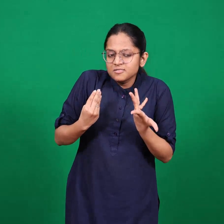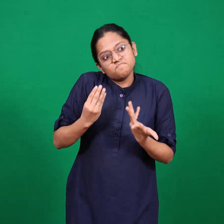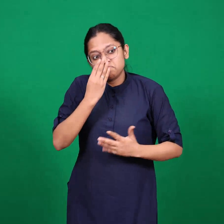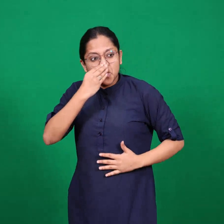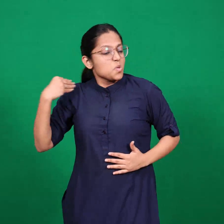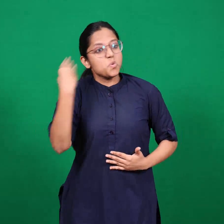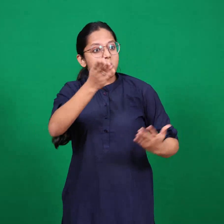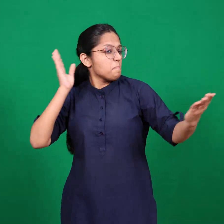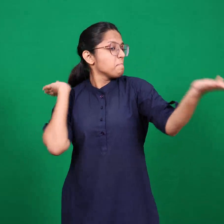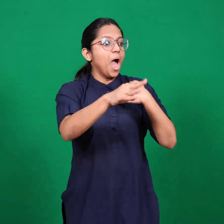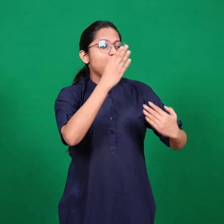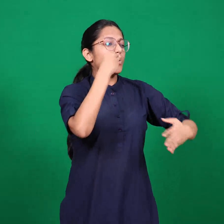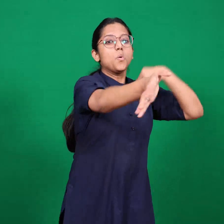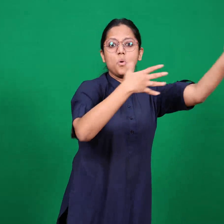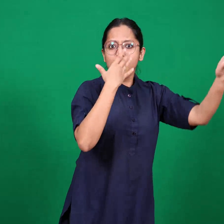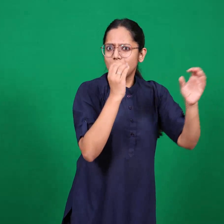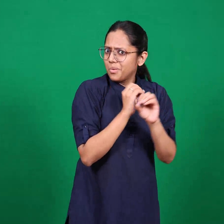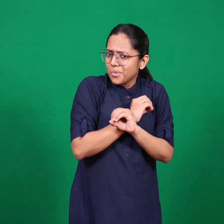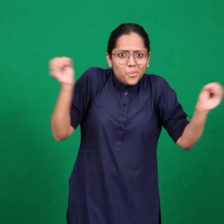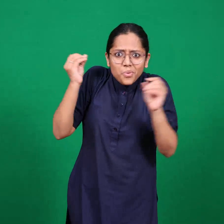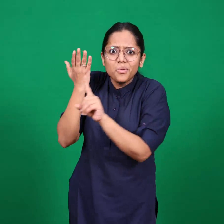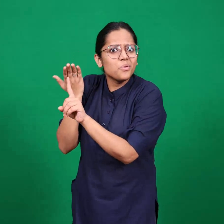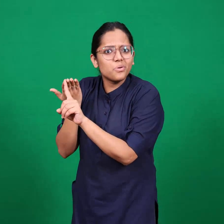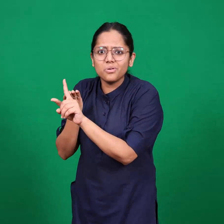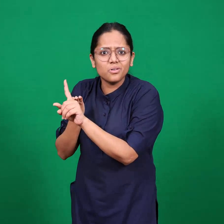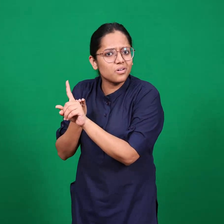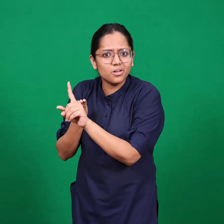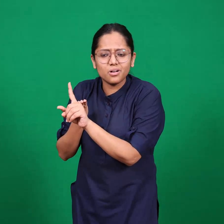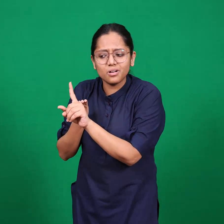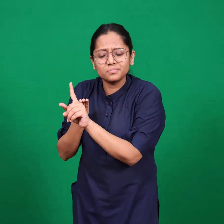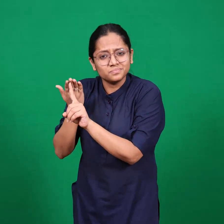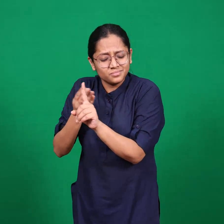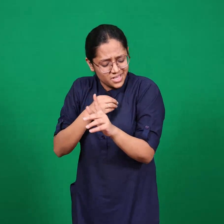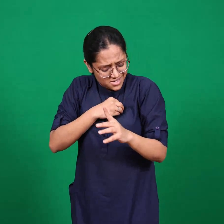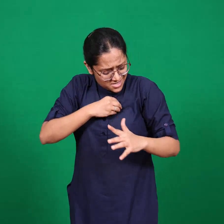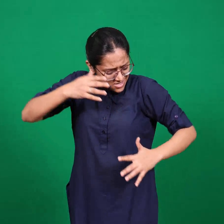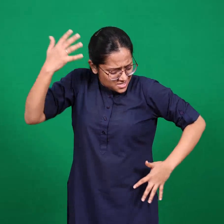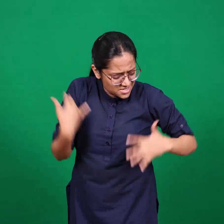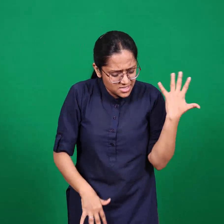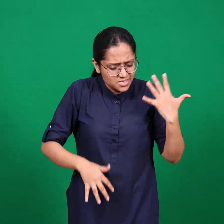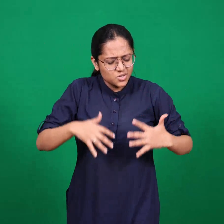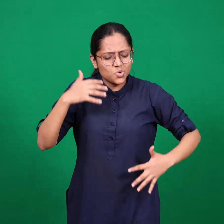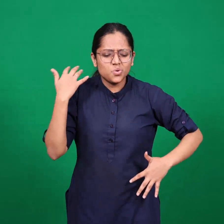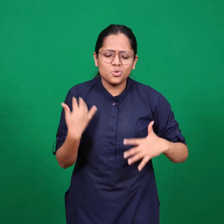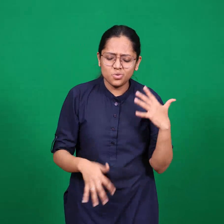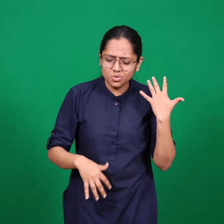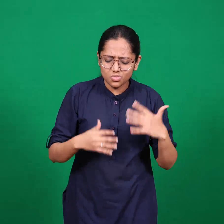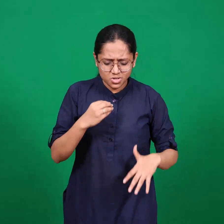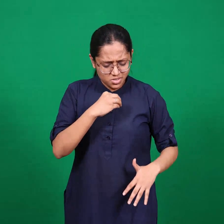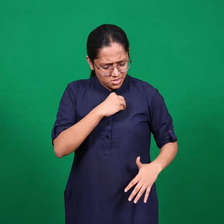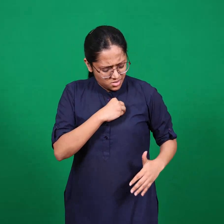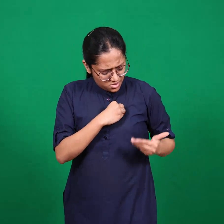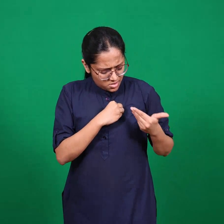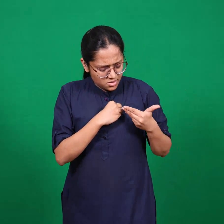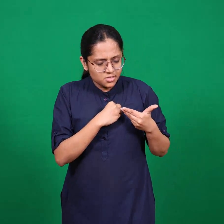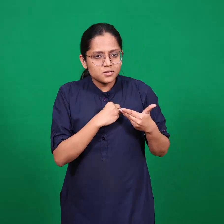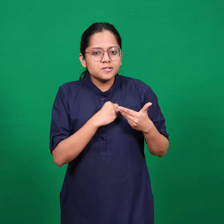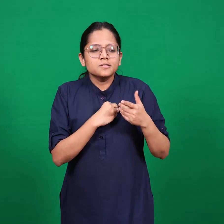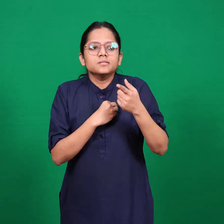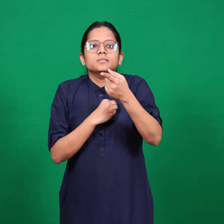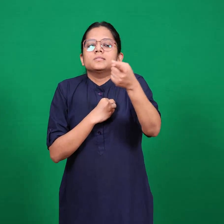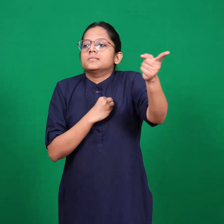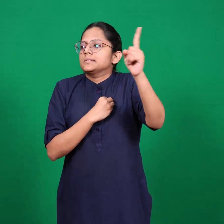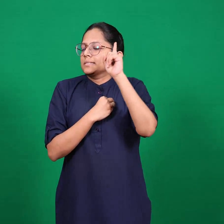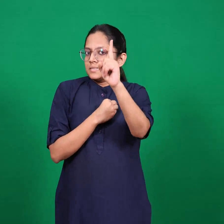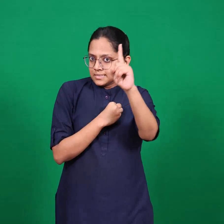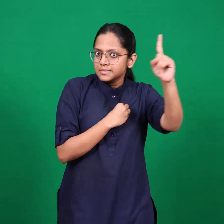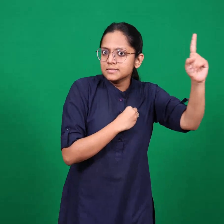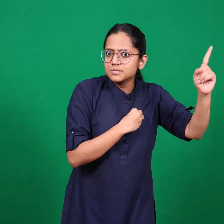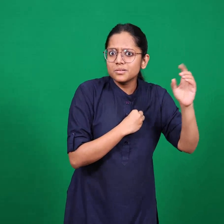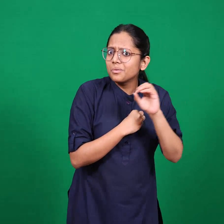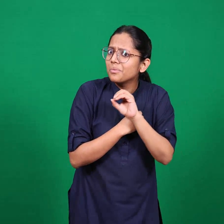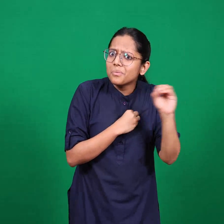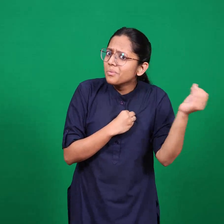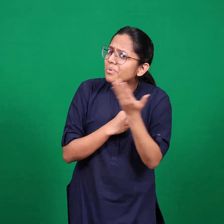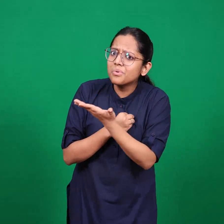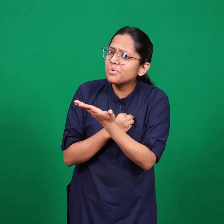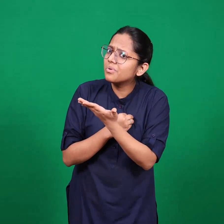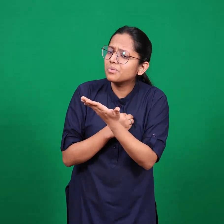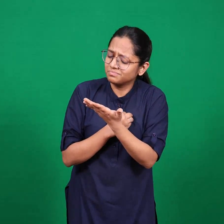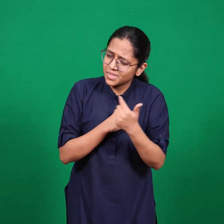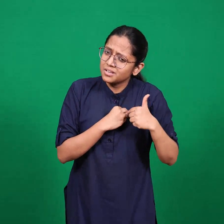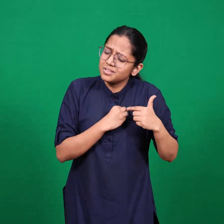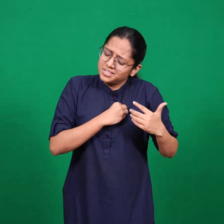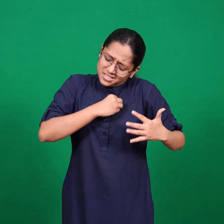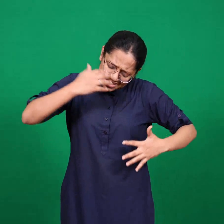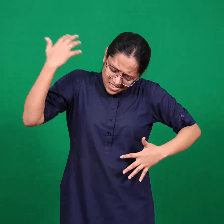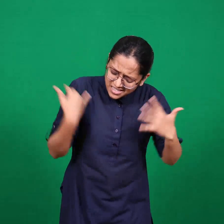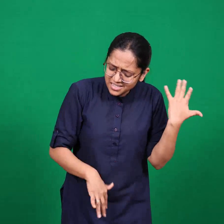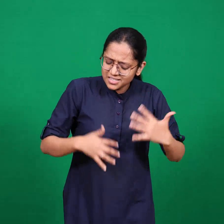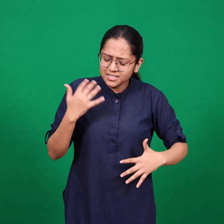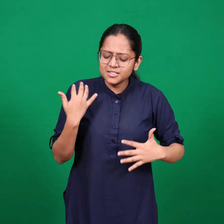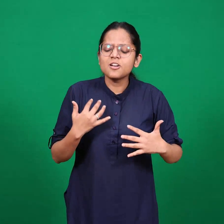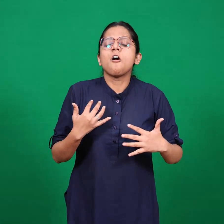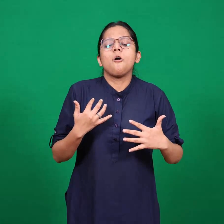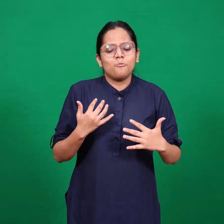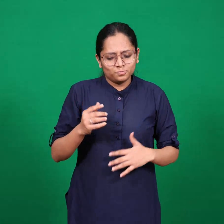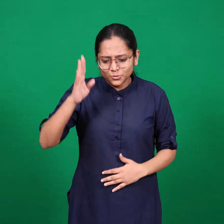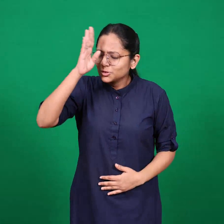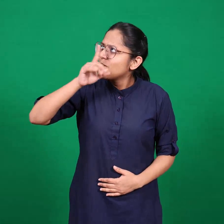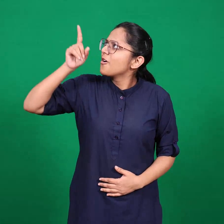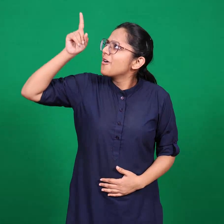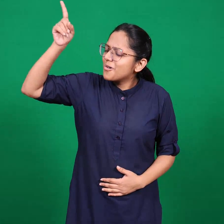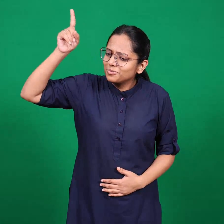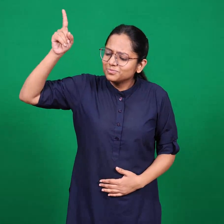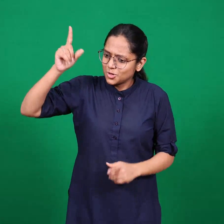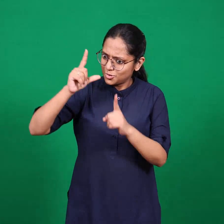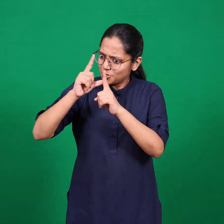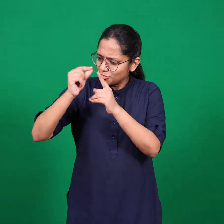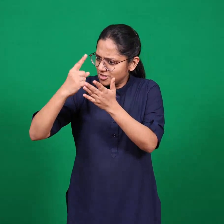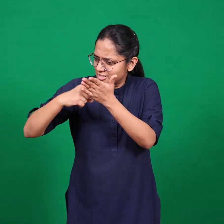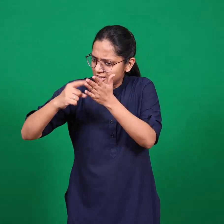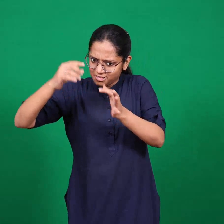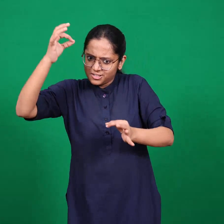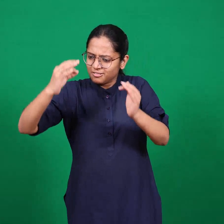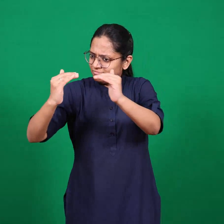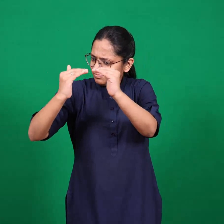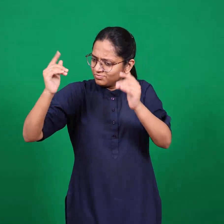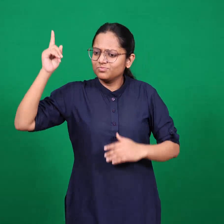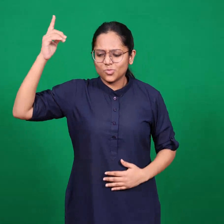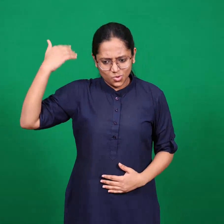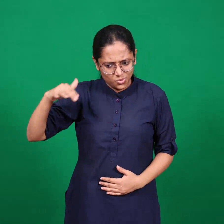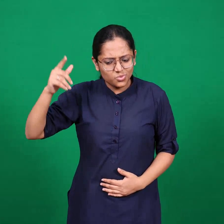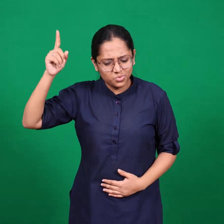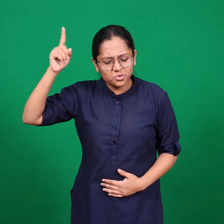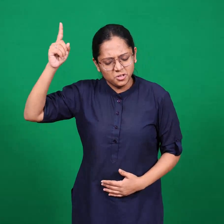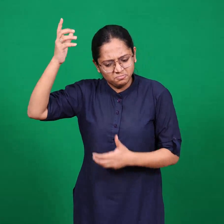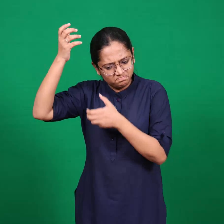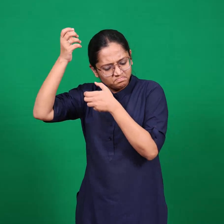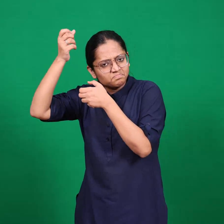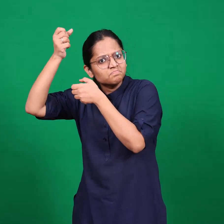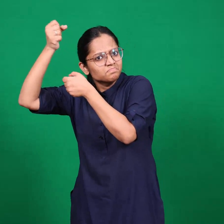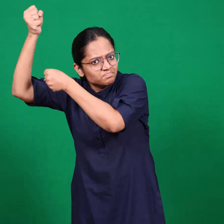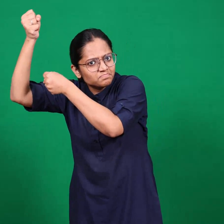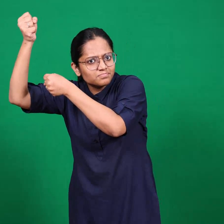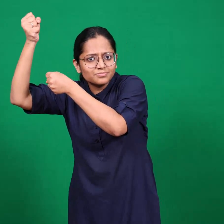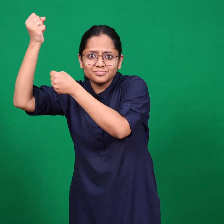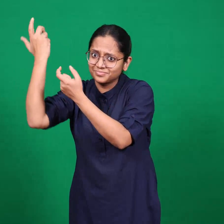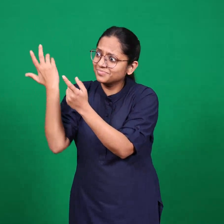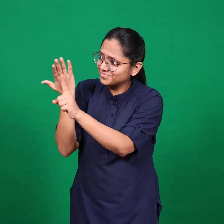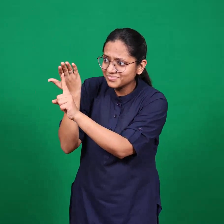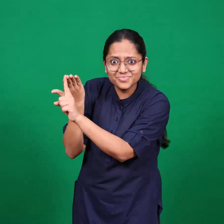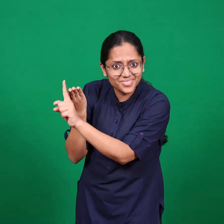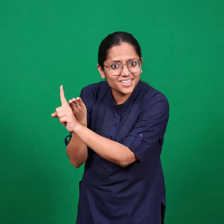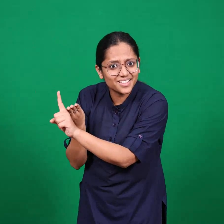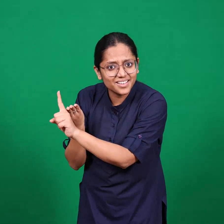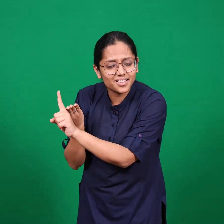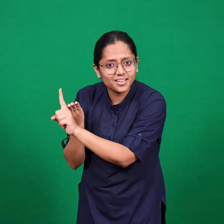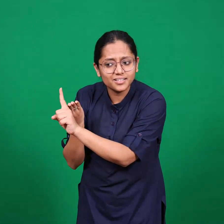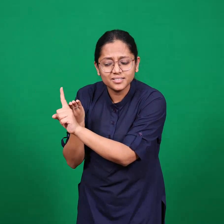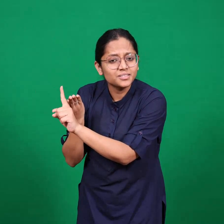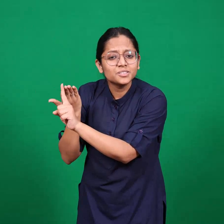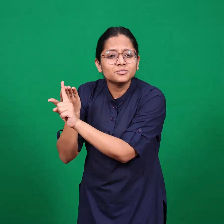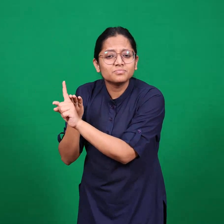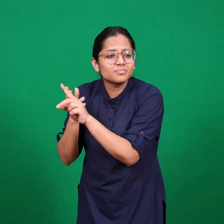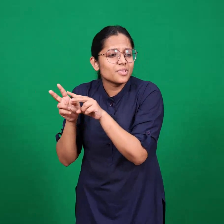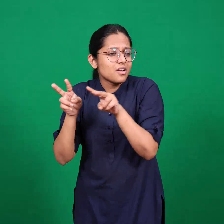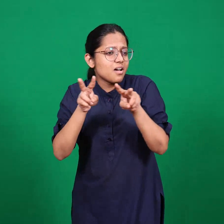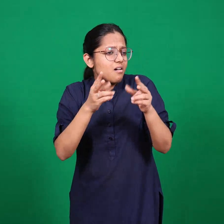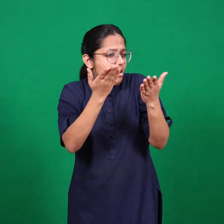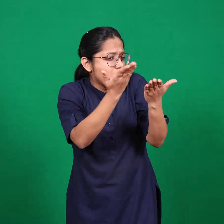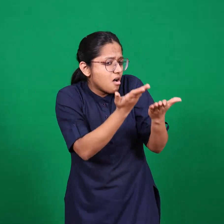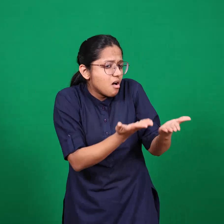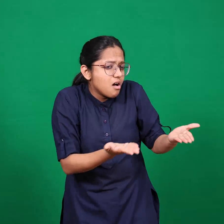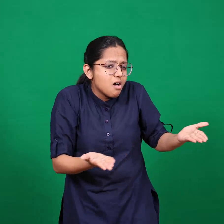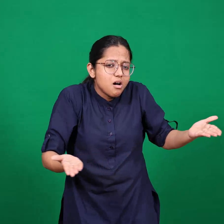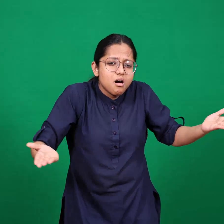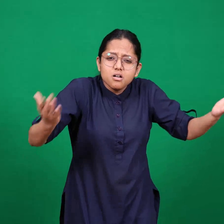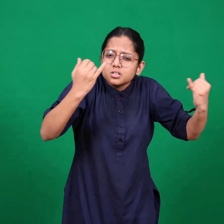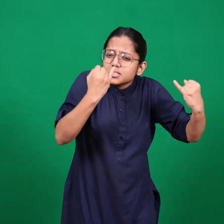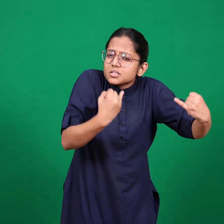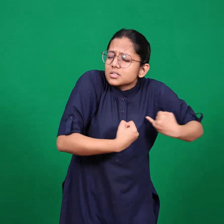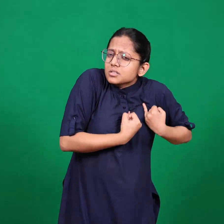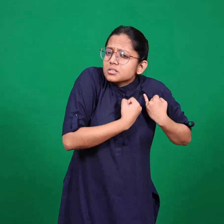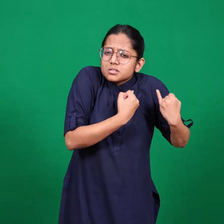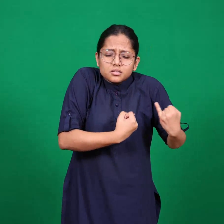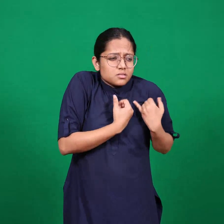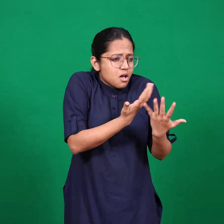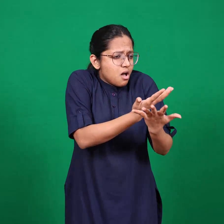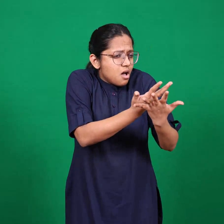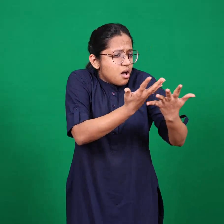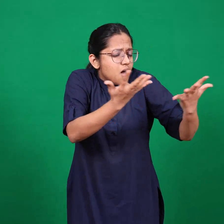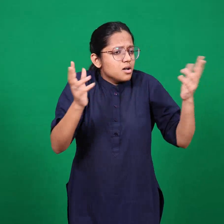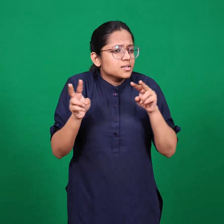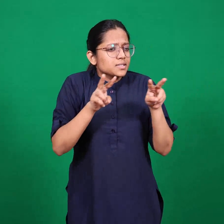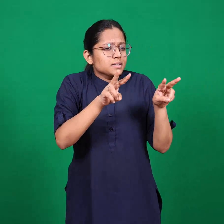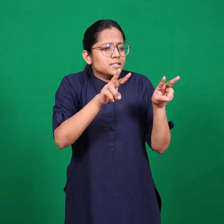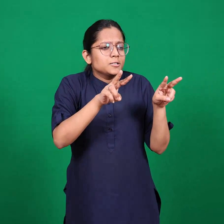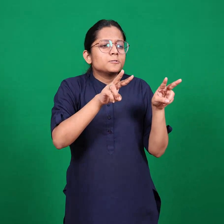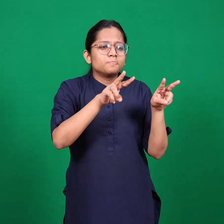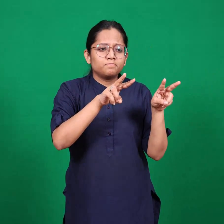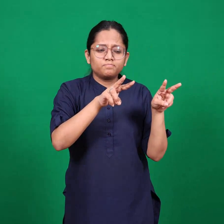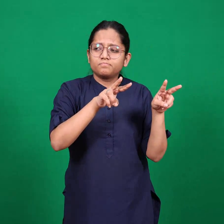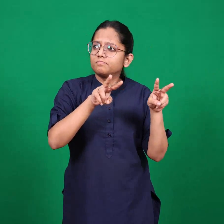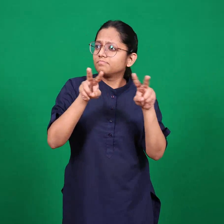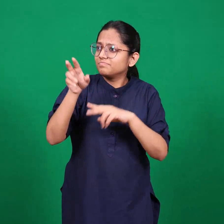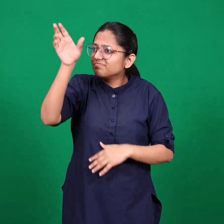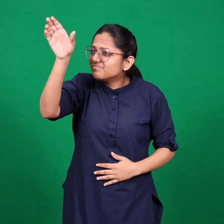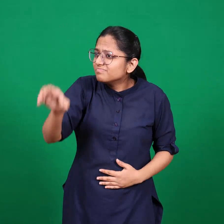when He suffered, He made no threats, but entrusted Himself to Him who judges justly.